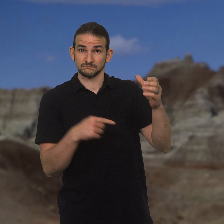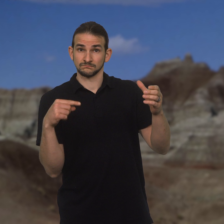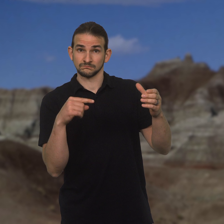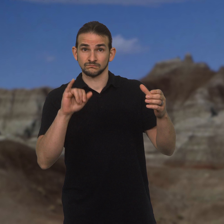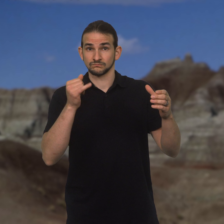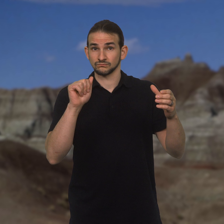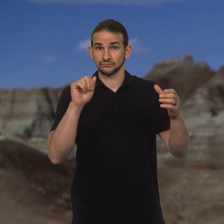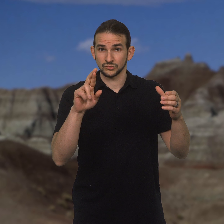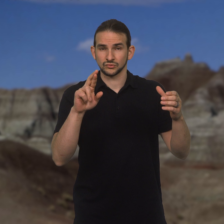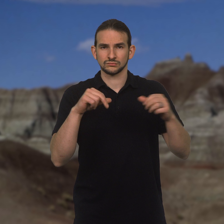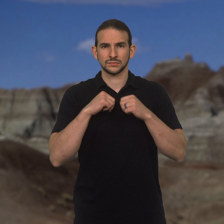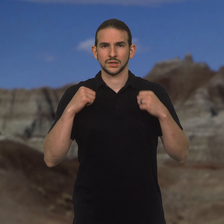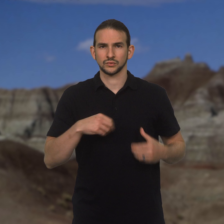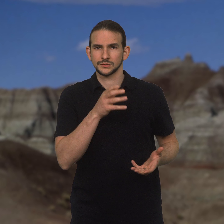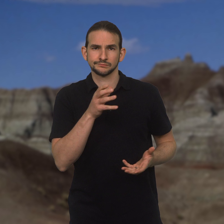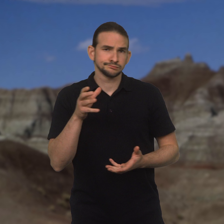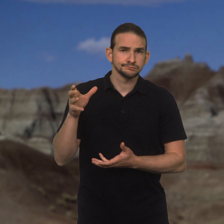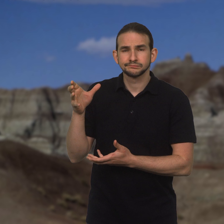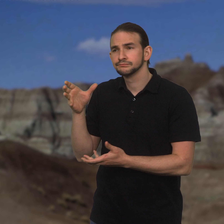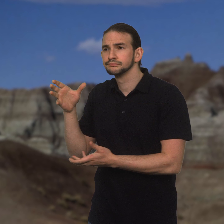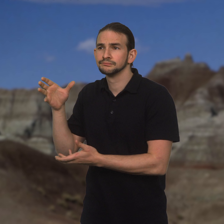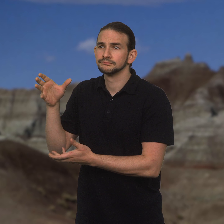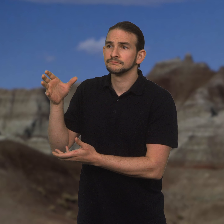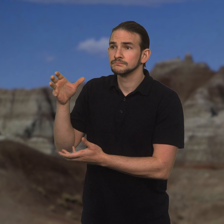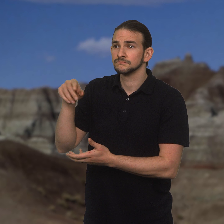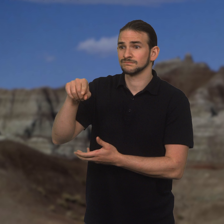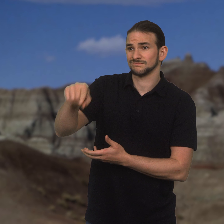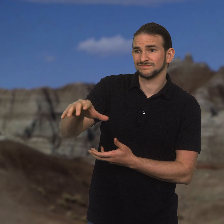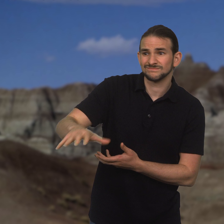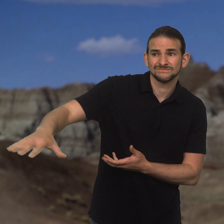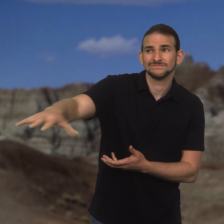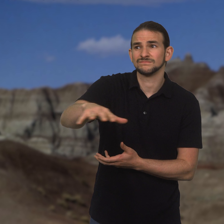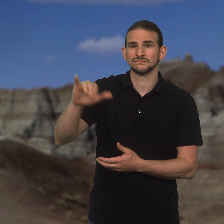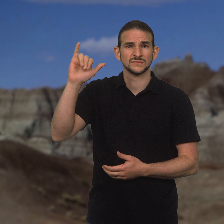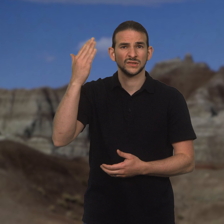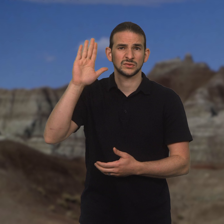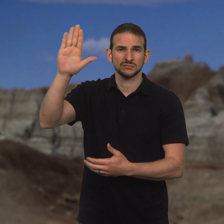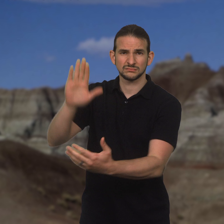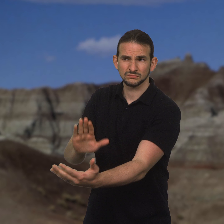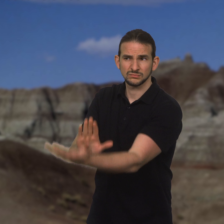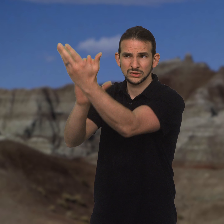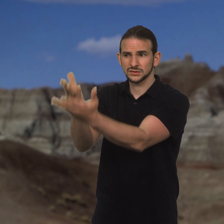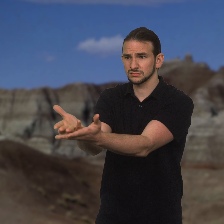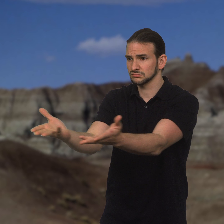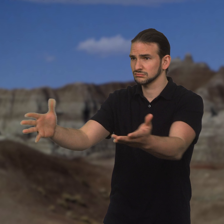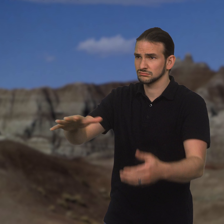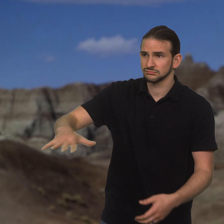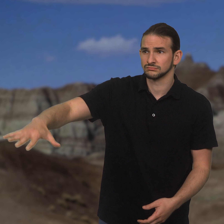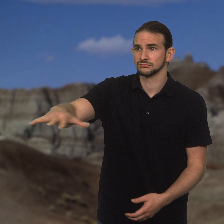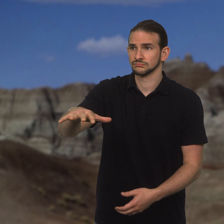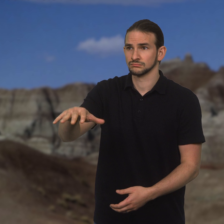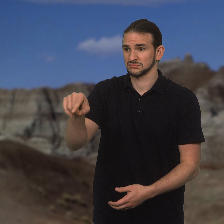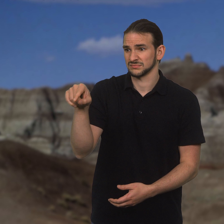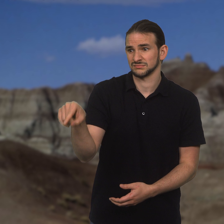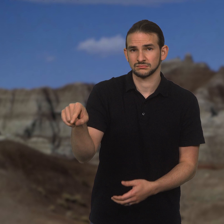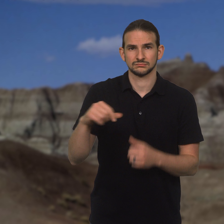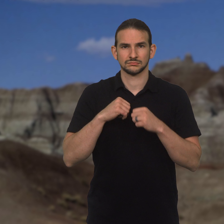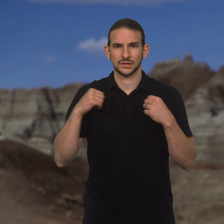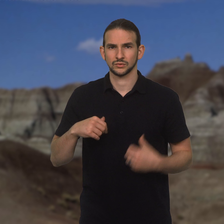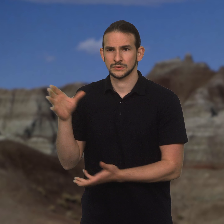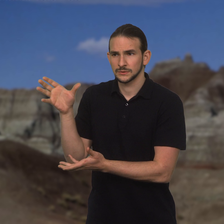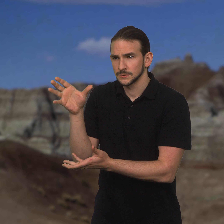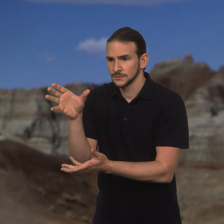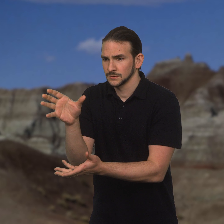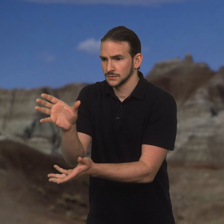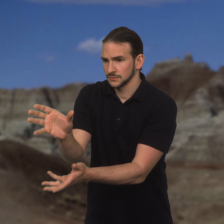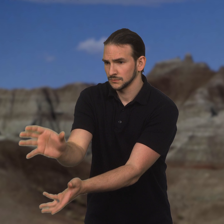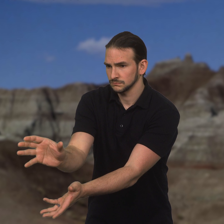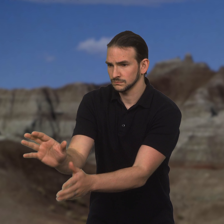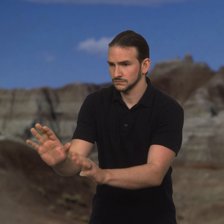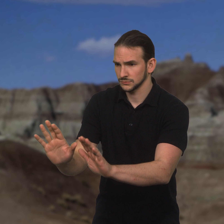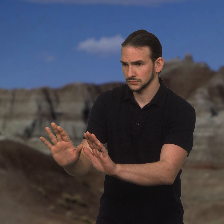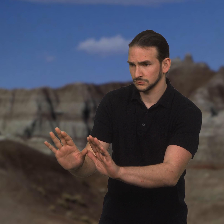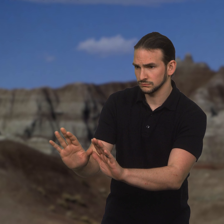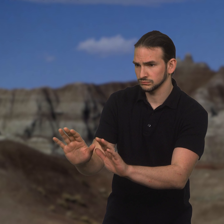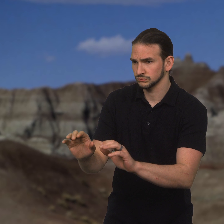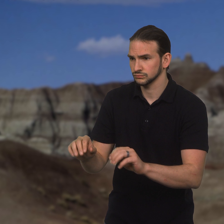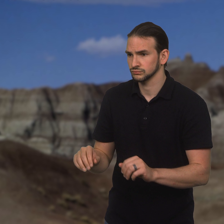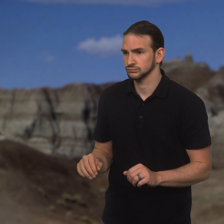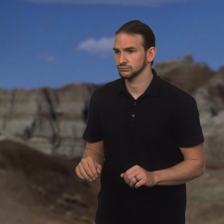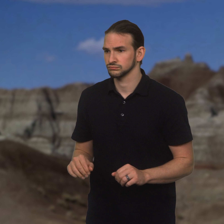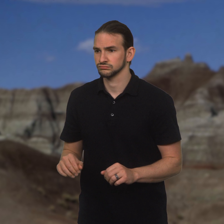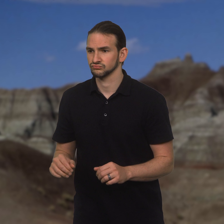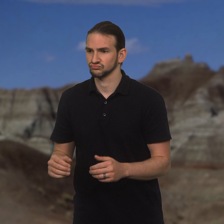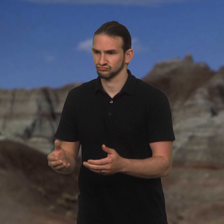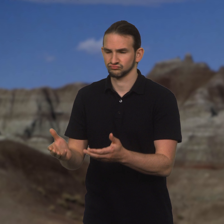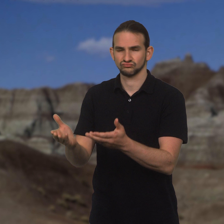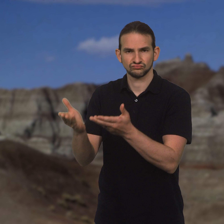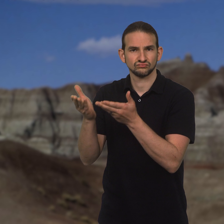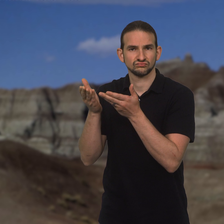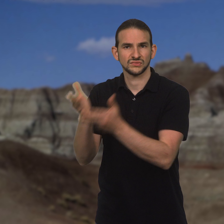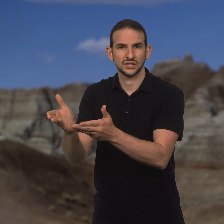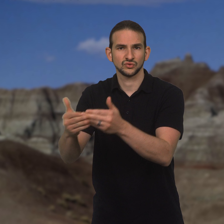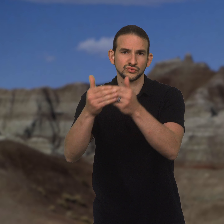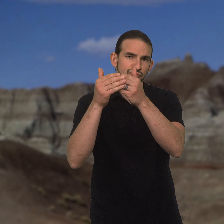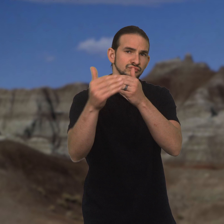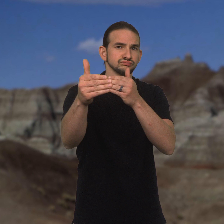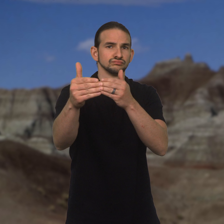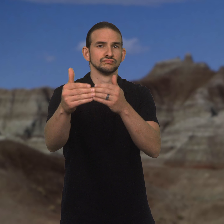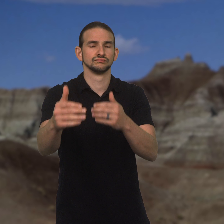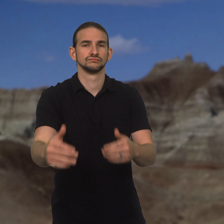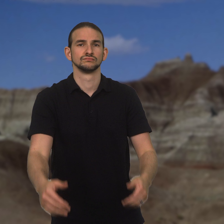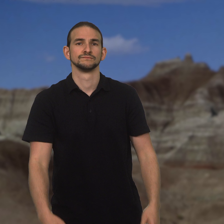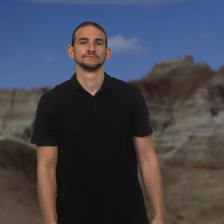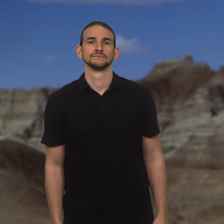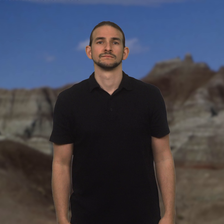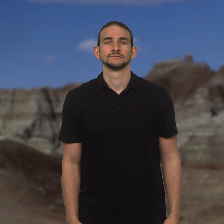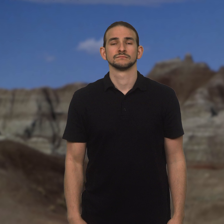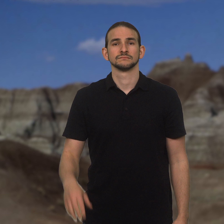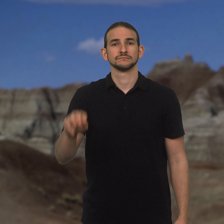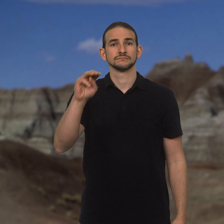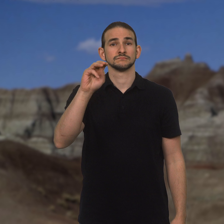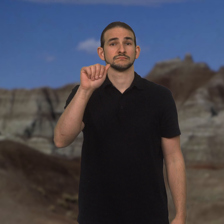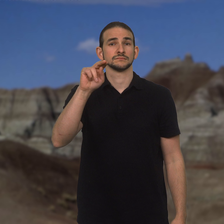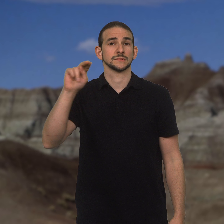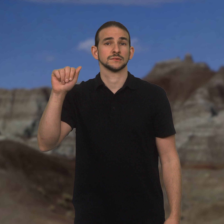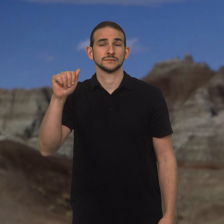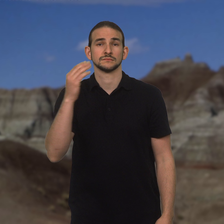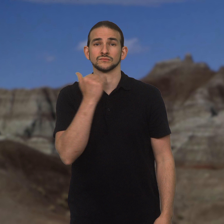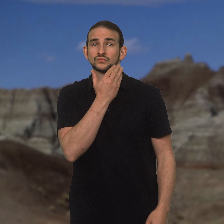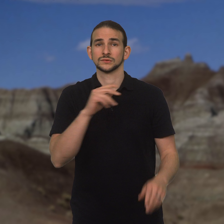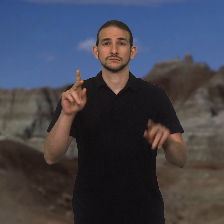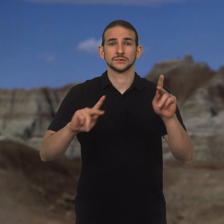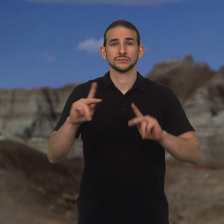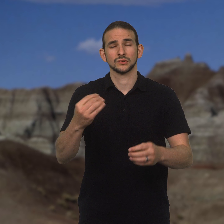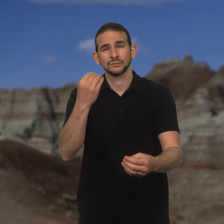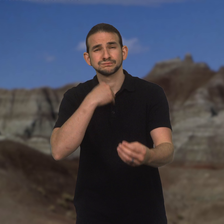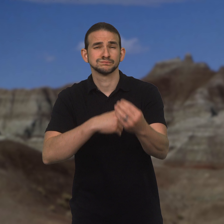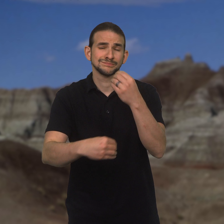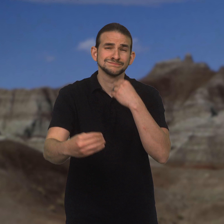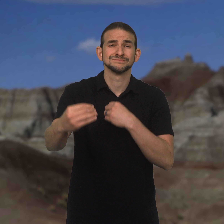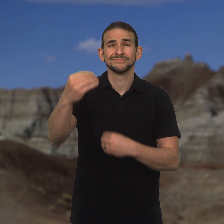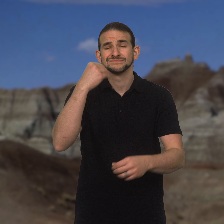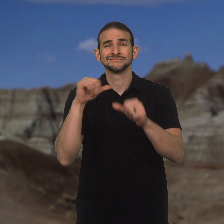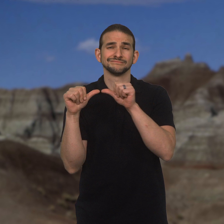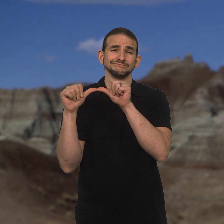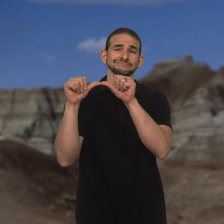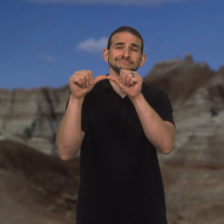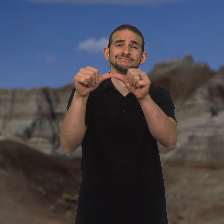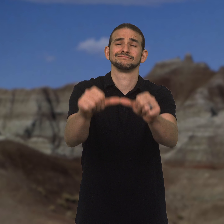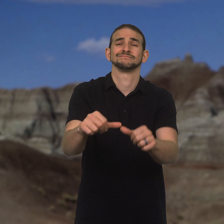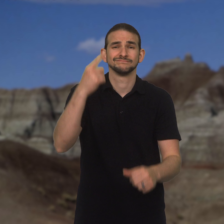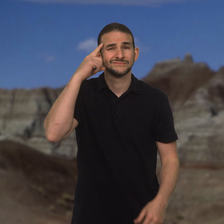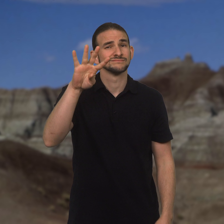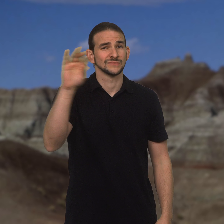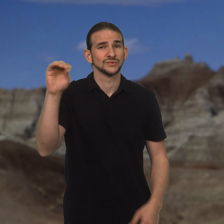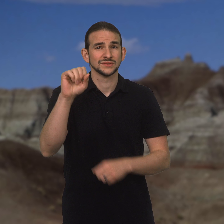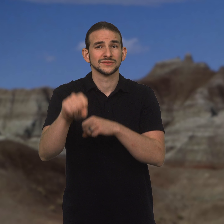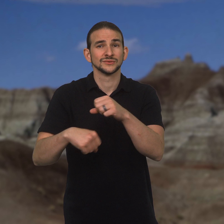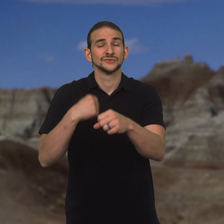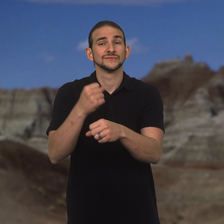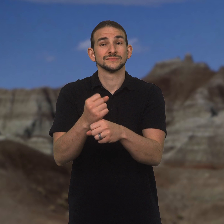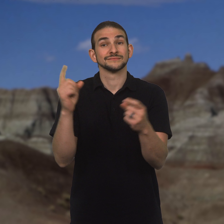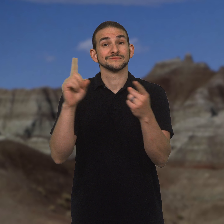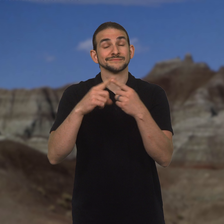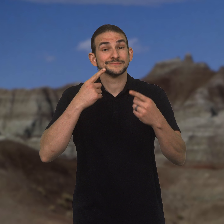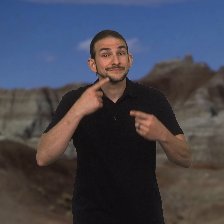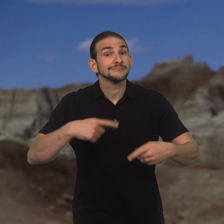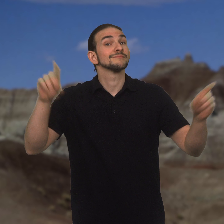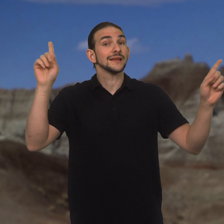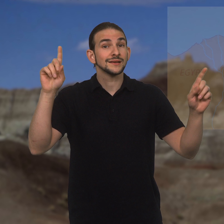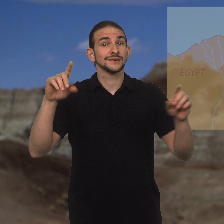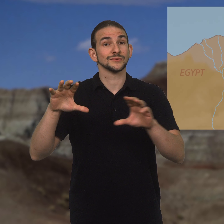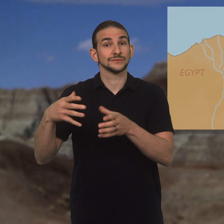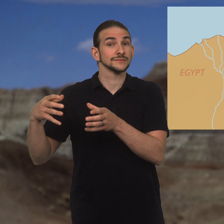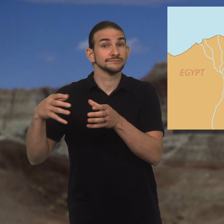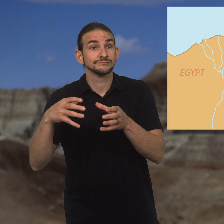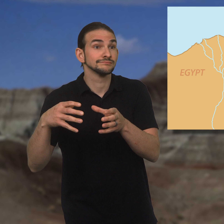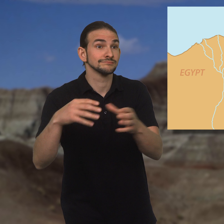And Aaron placed it in front of the Testimony, to be preserved just as the LORD had commanded Moses.